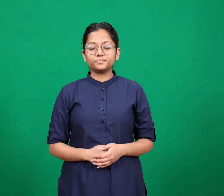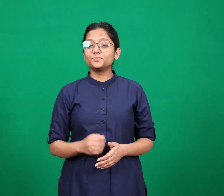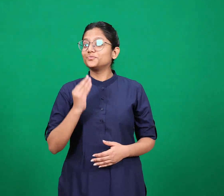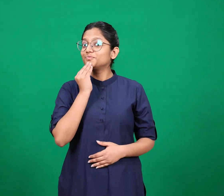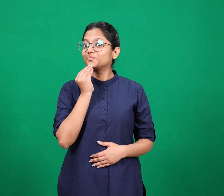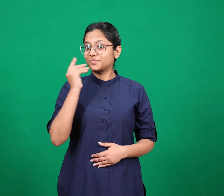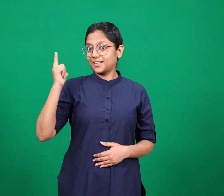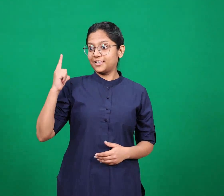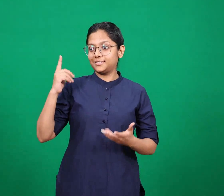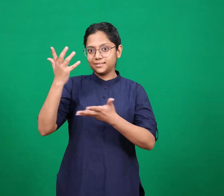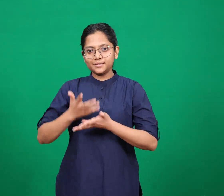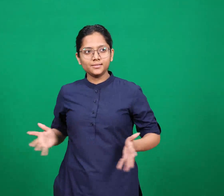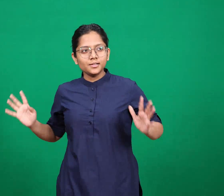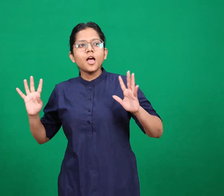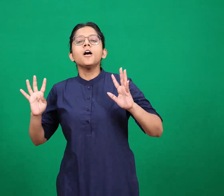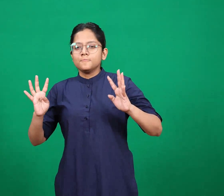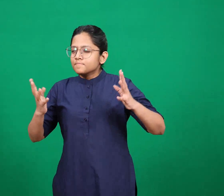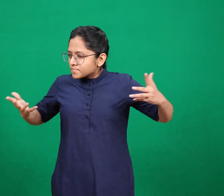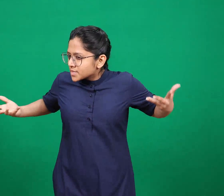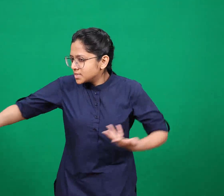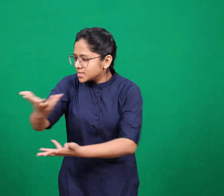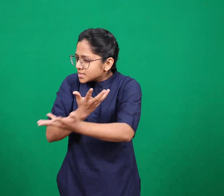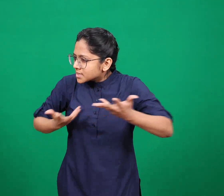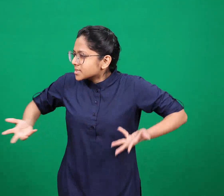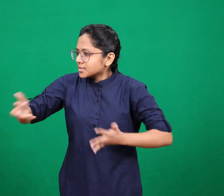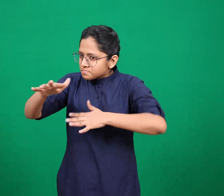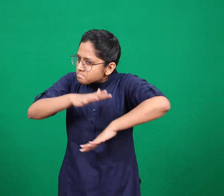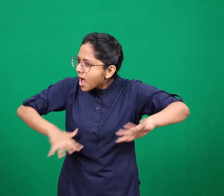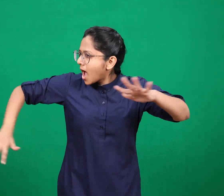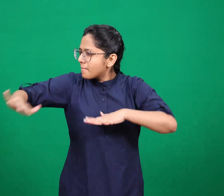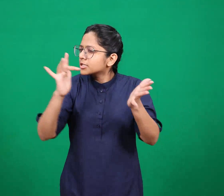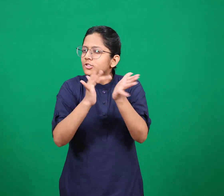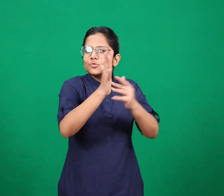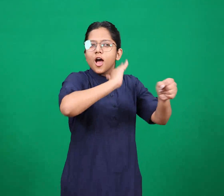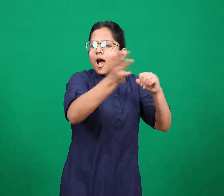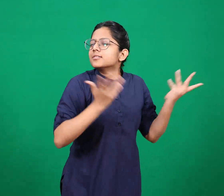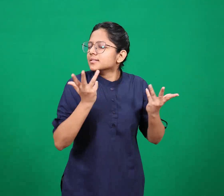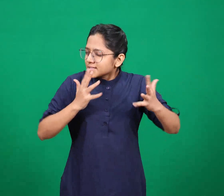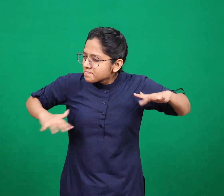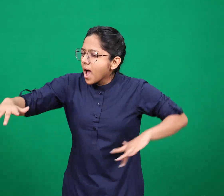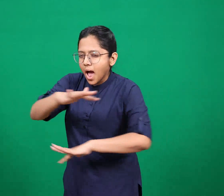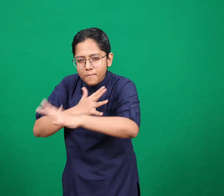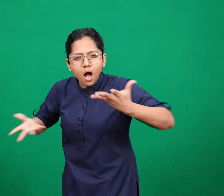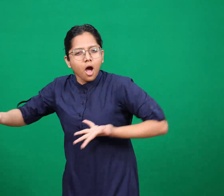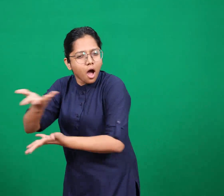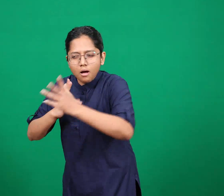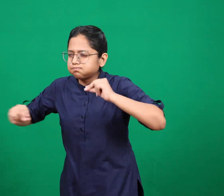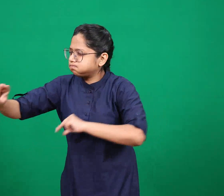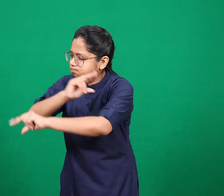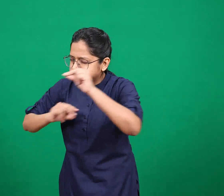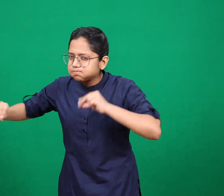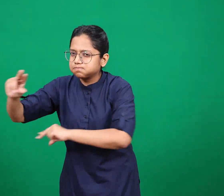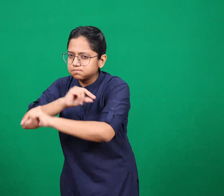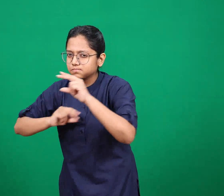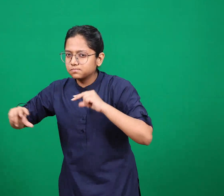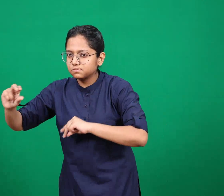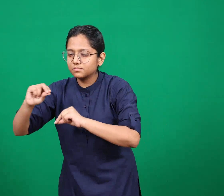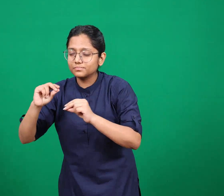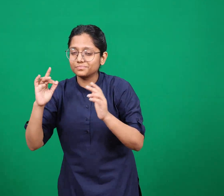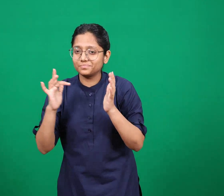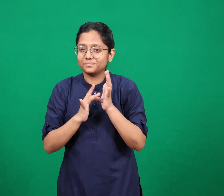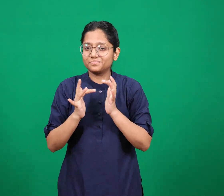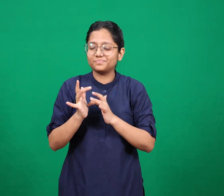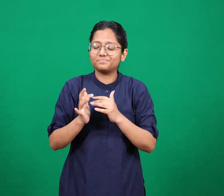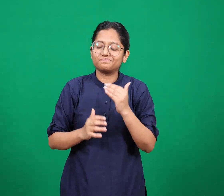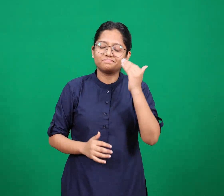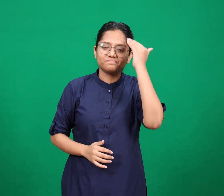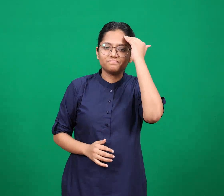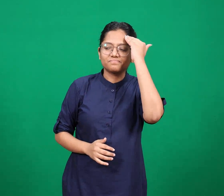So from that day on they plotted to kill Him.